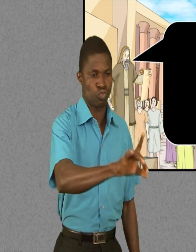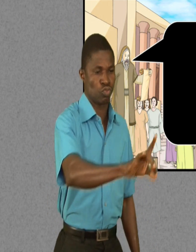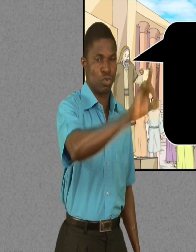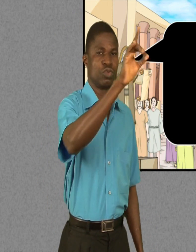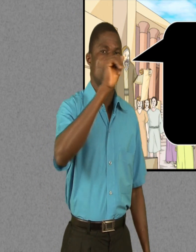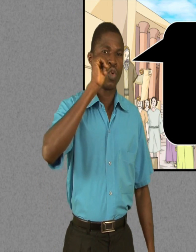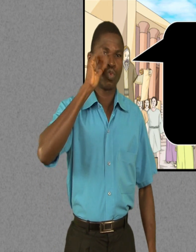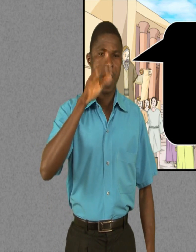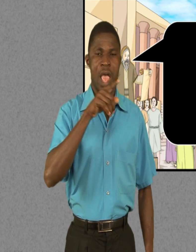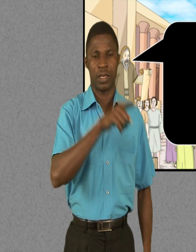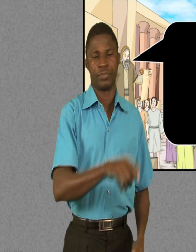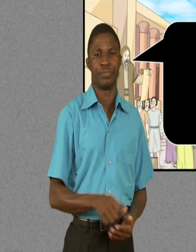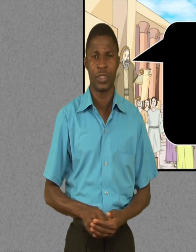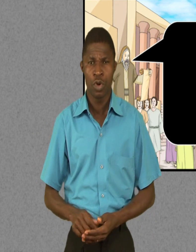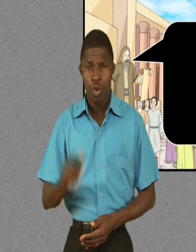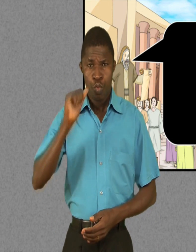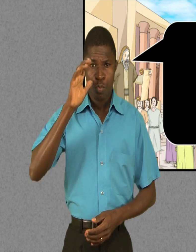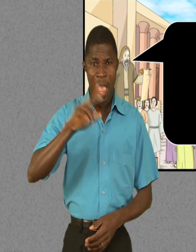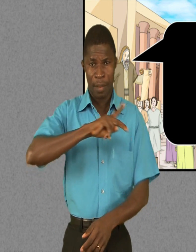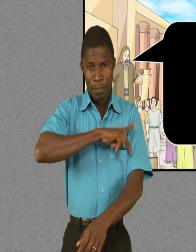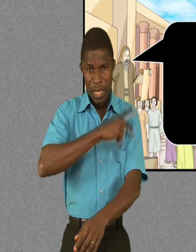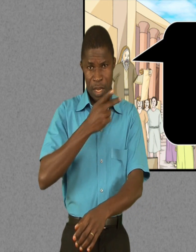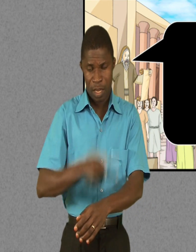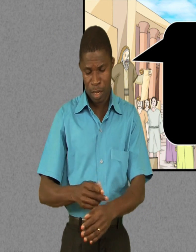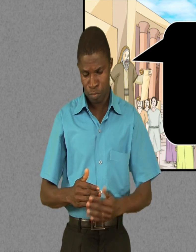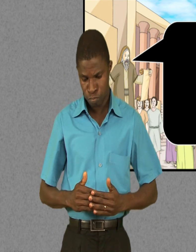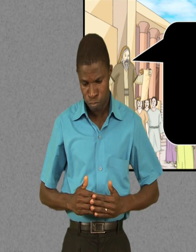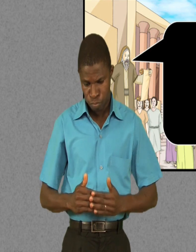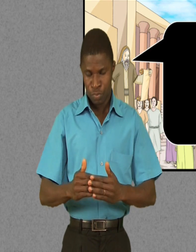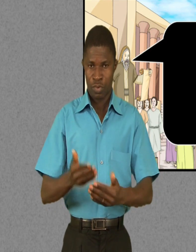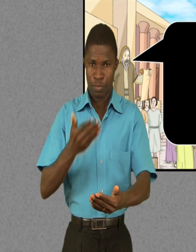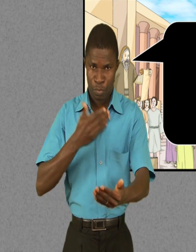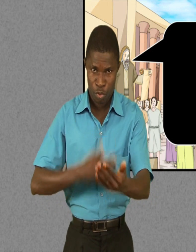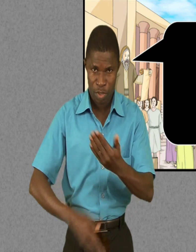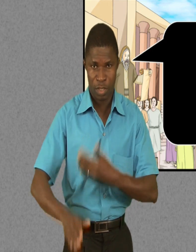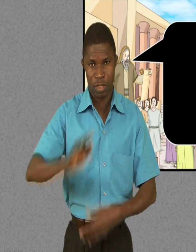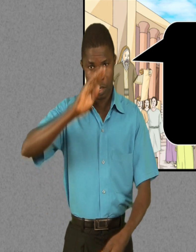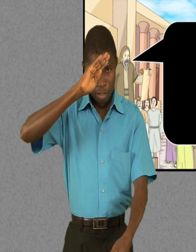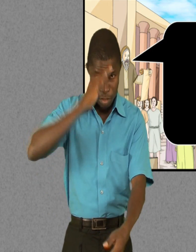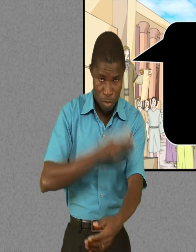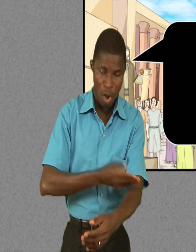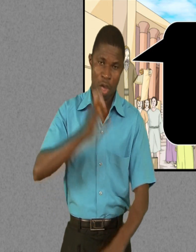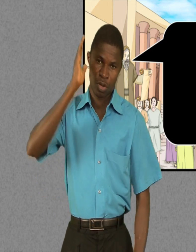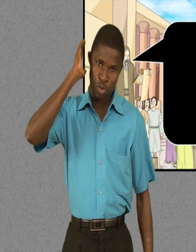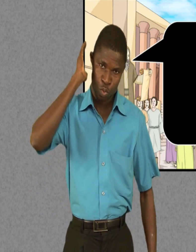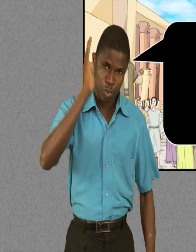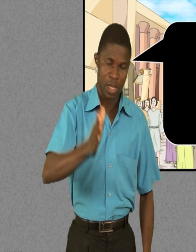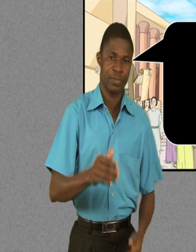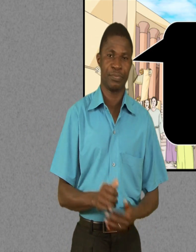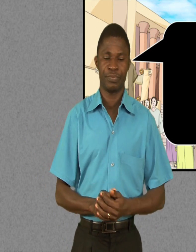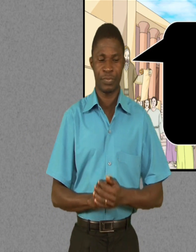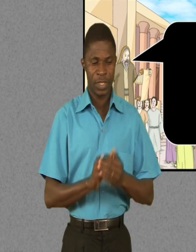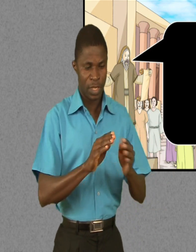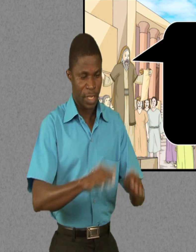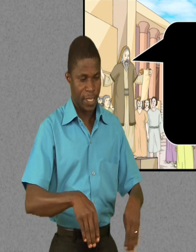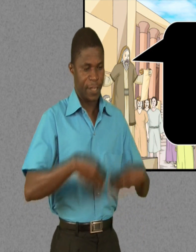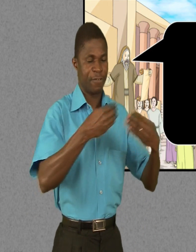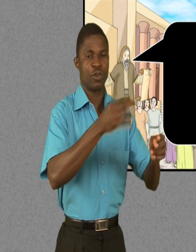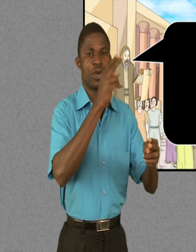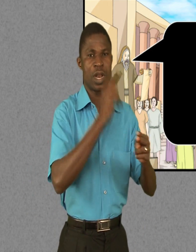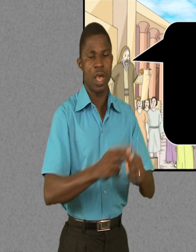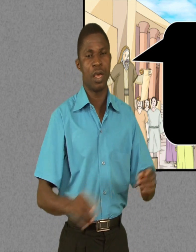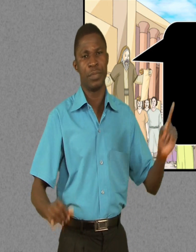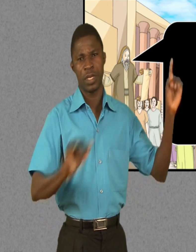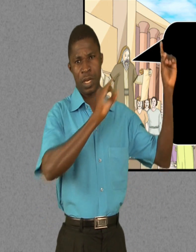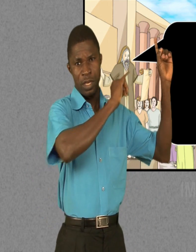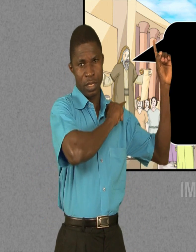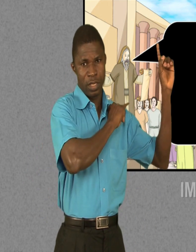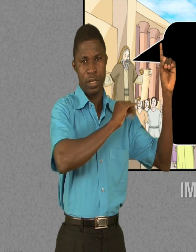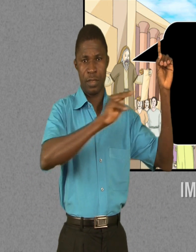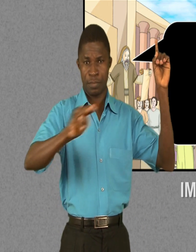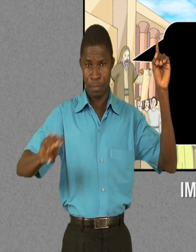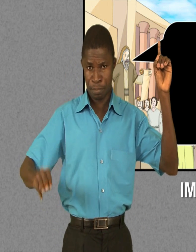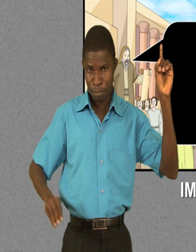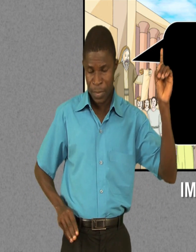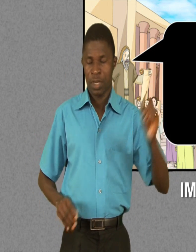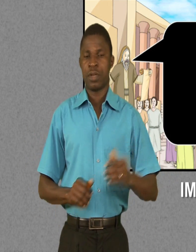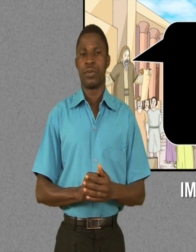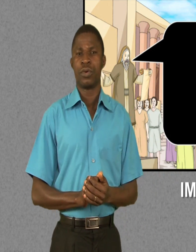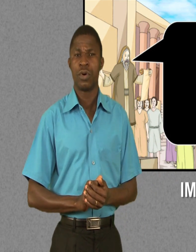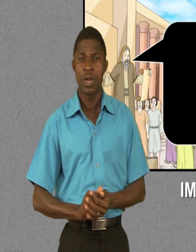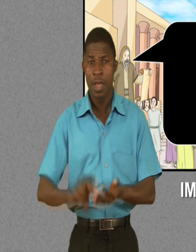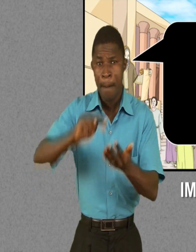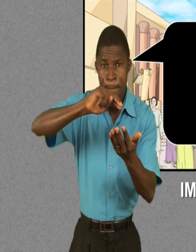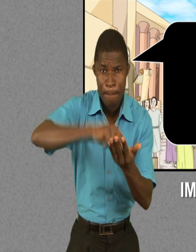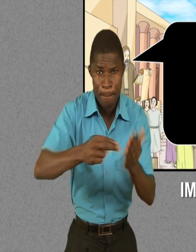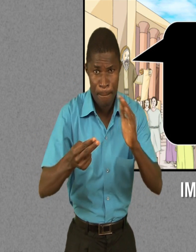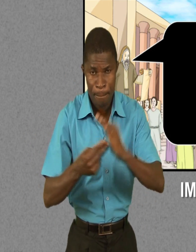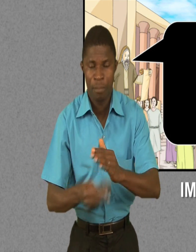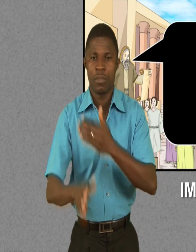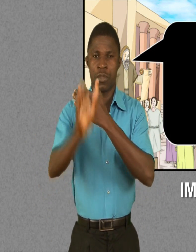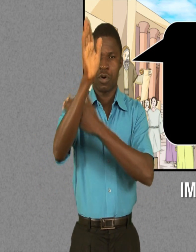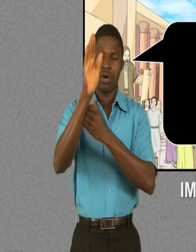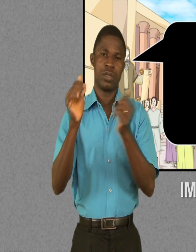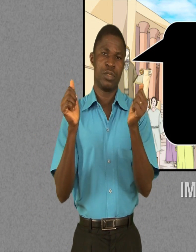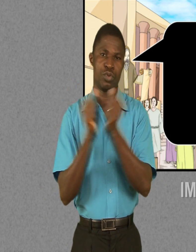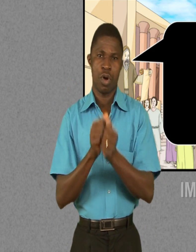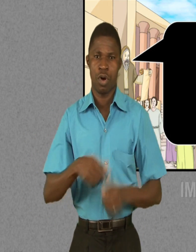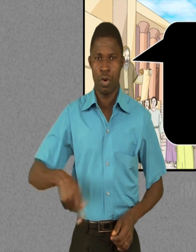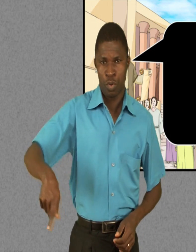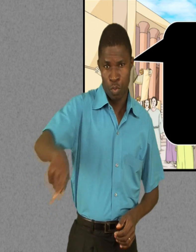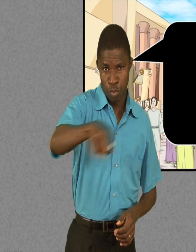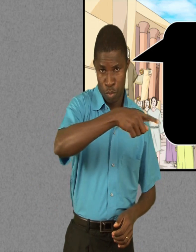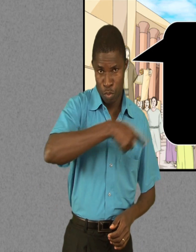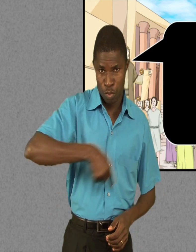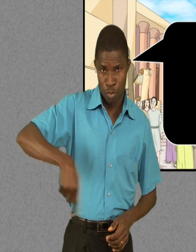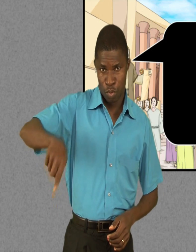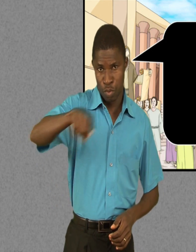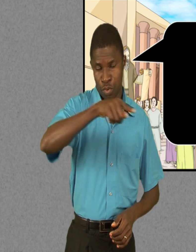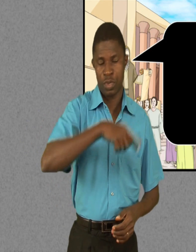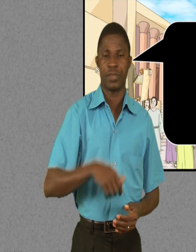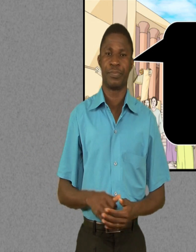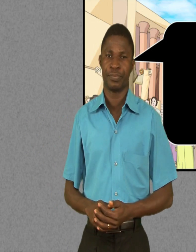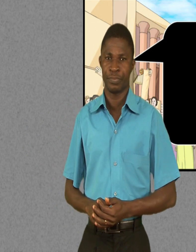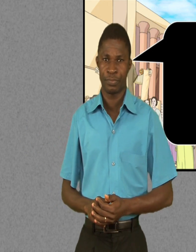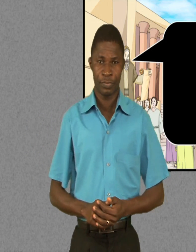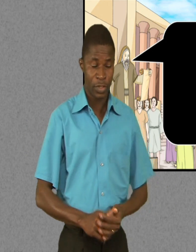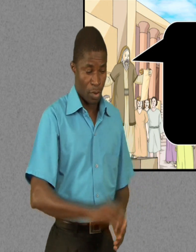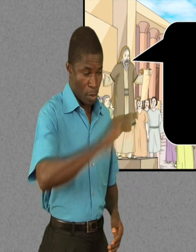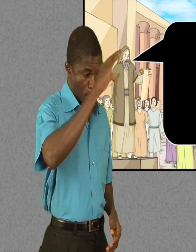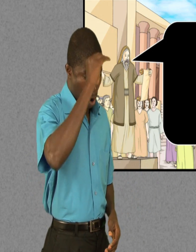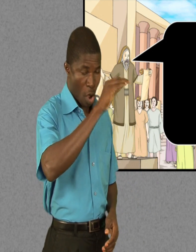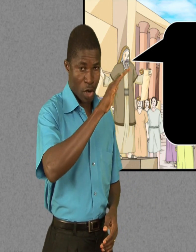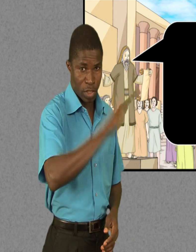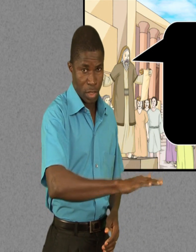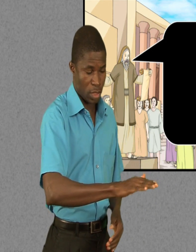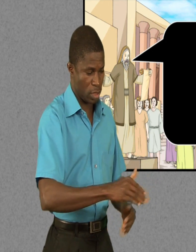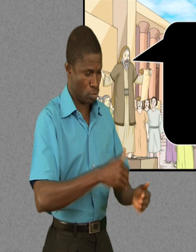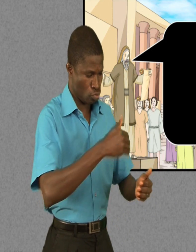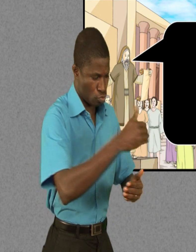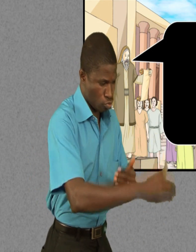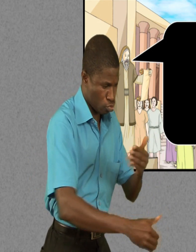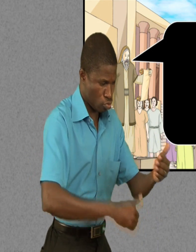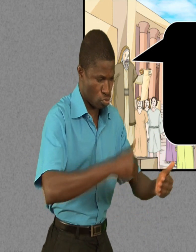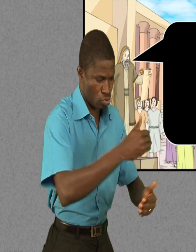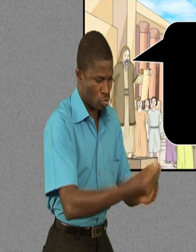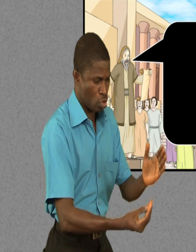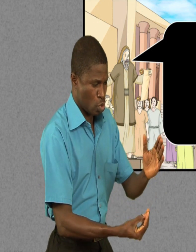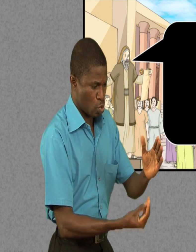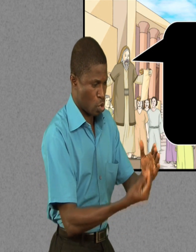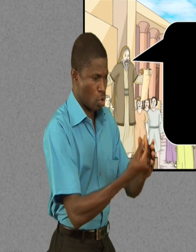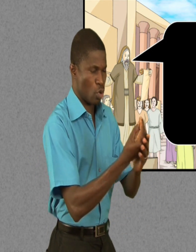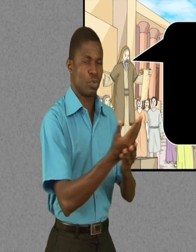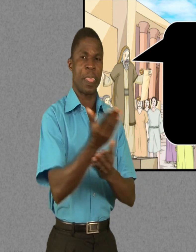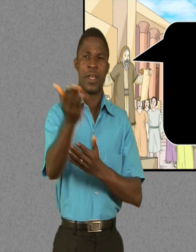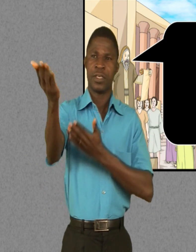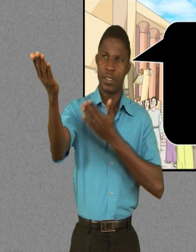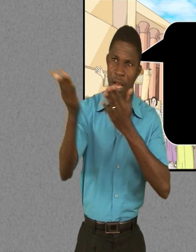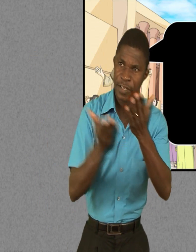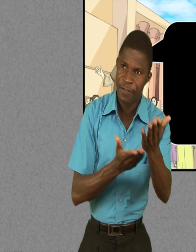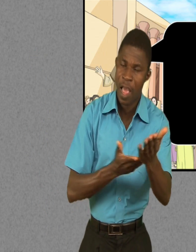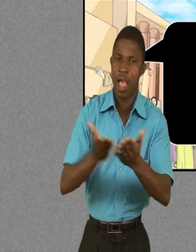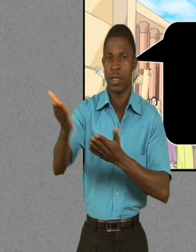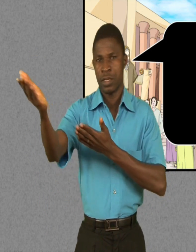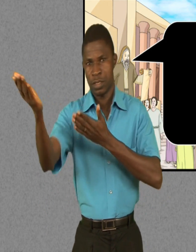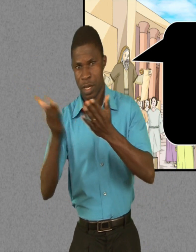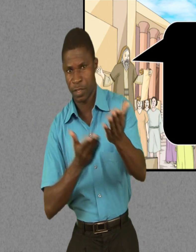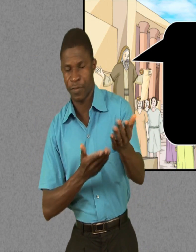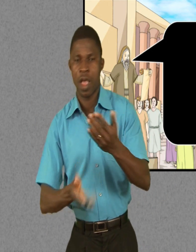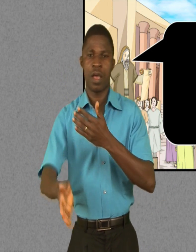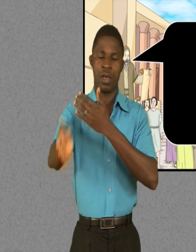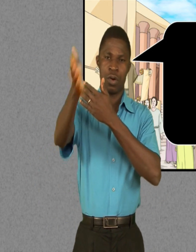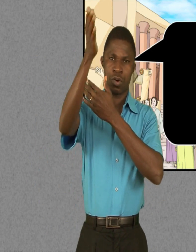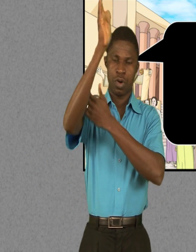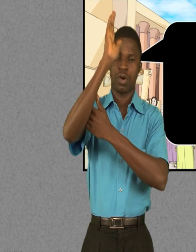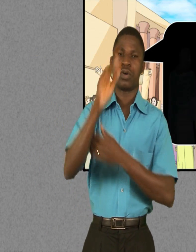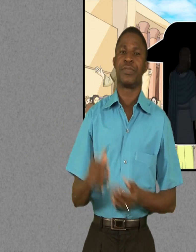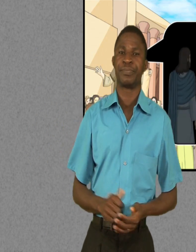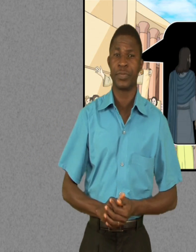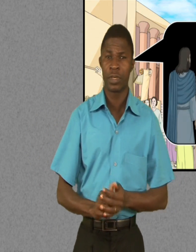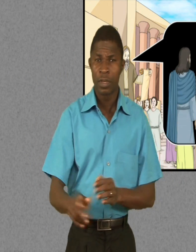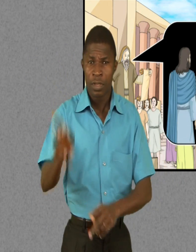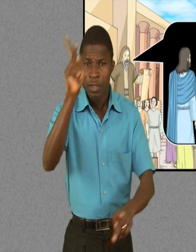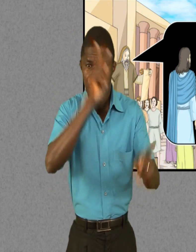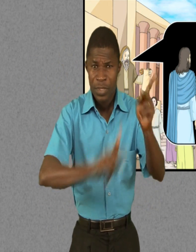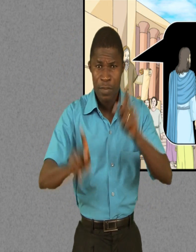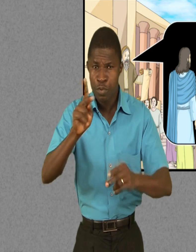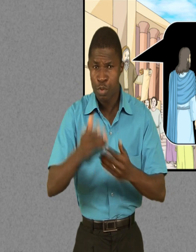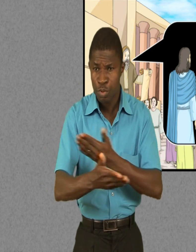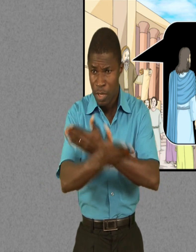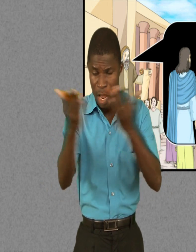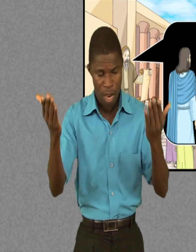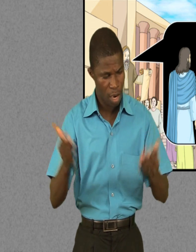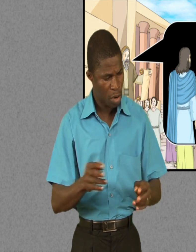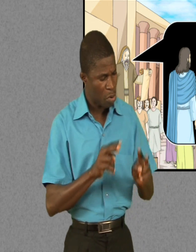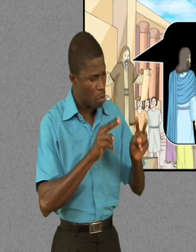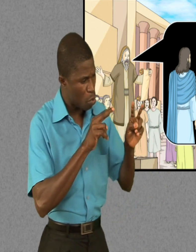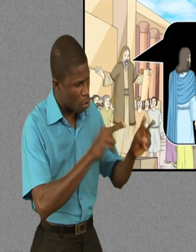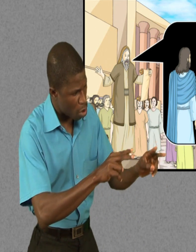He grew up before Him like a tender shoot, and like a root out of dry ground. He had no stately form or majesty to attract us, no beauty that we should desire Him.